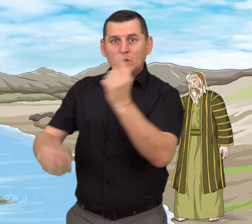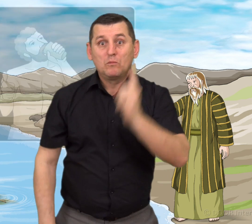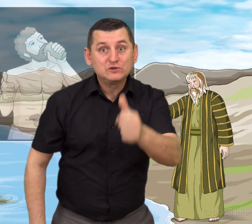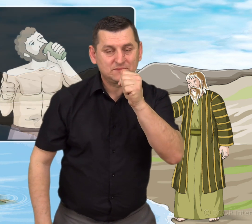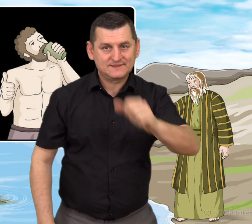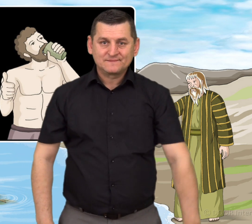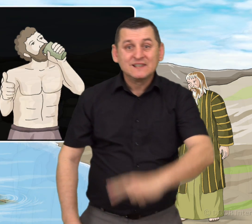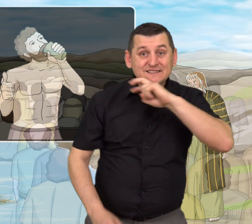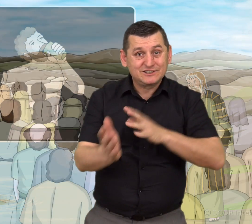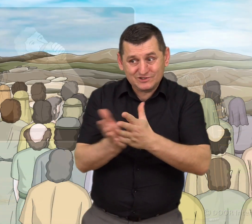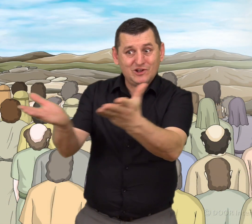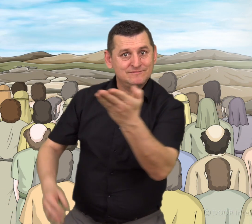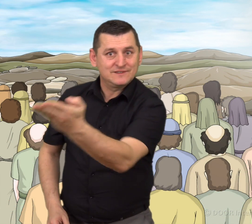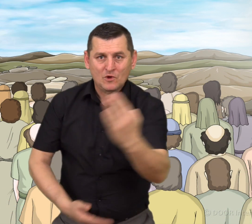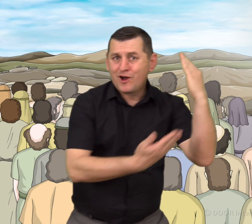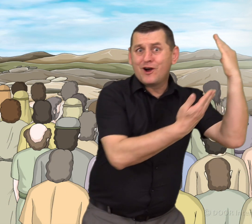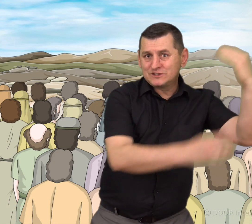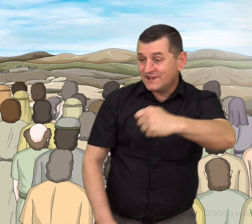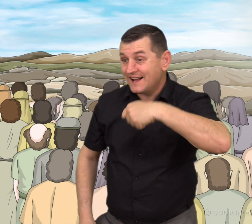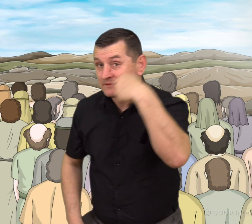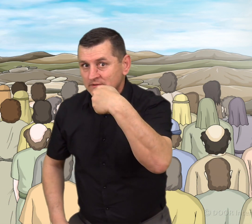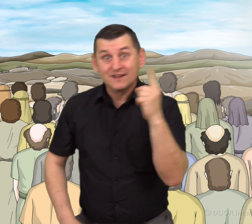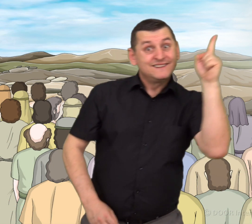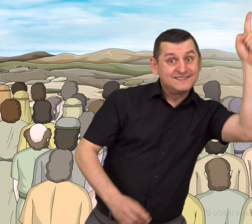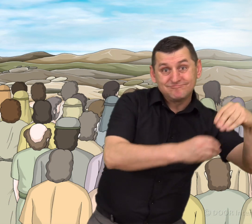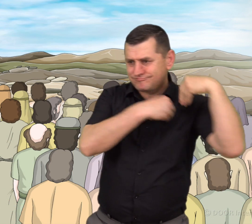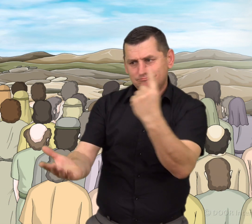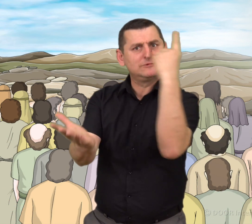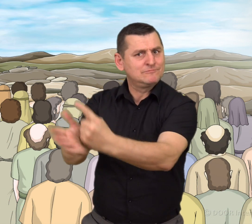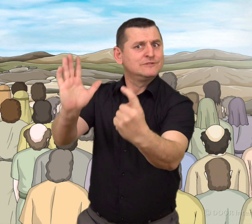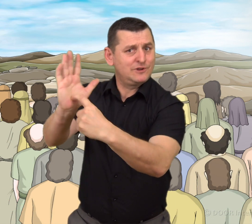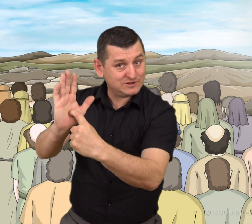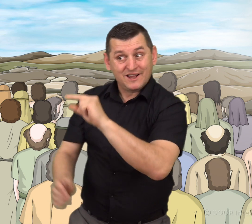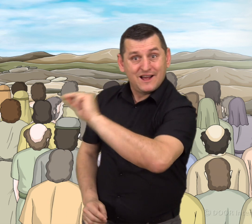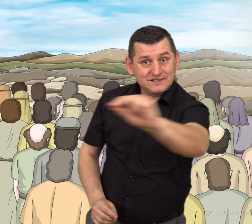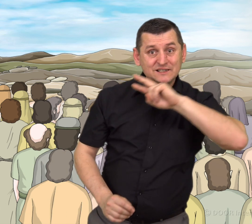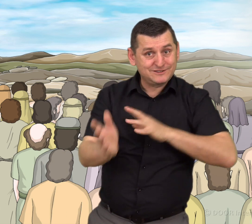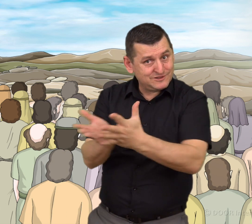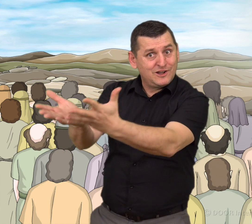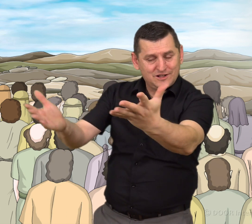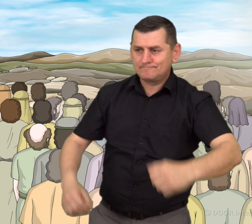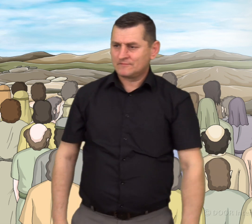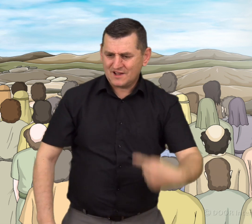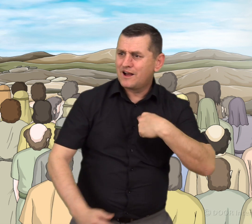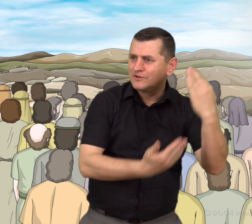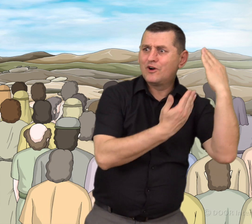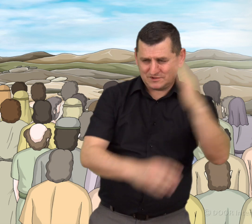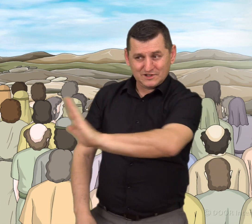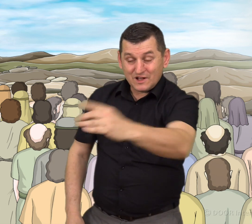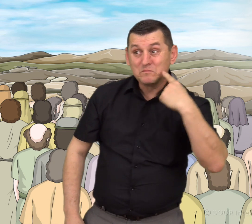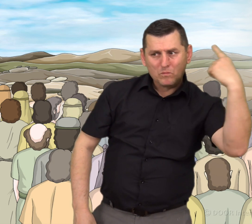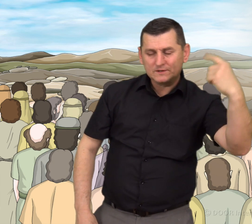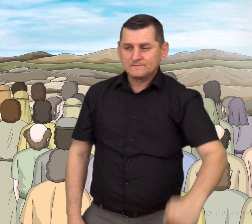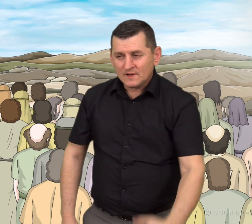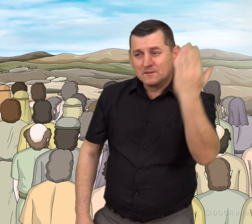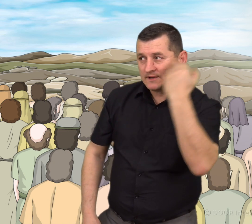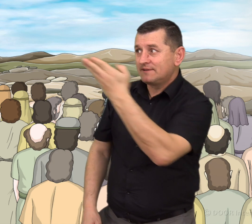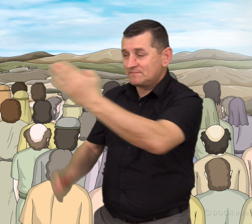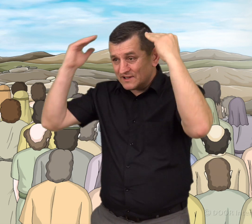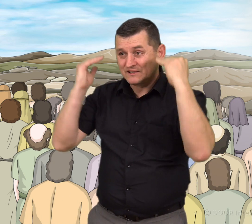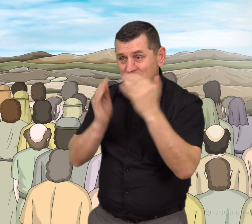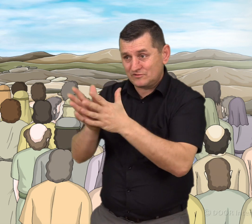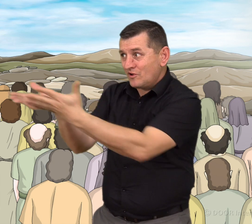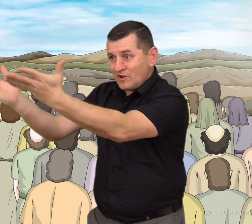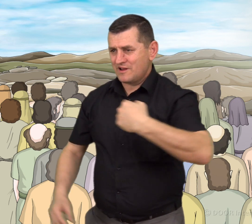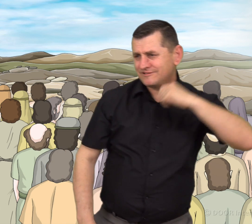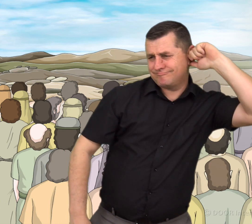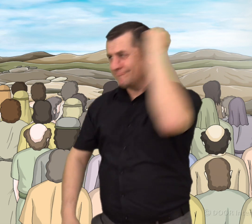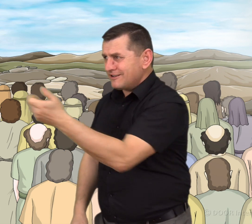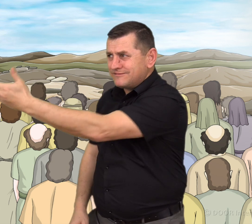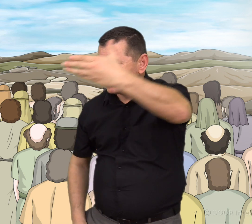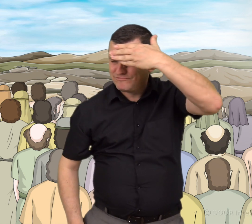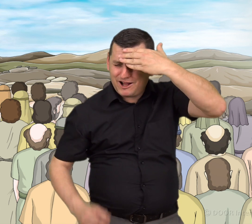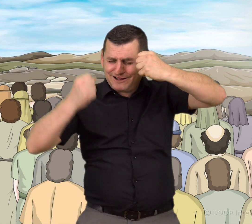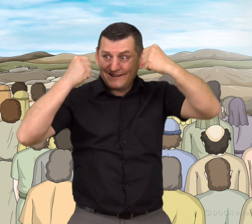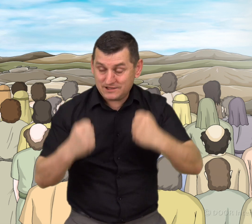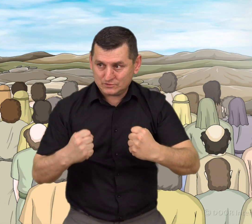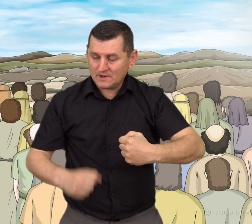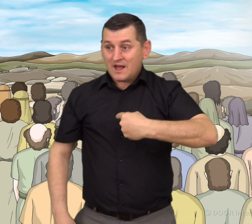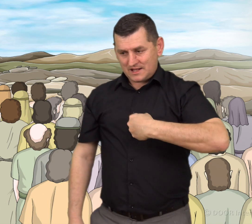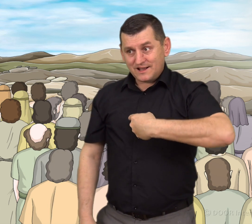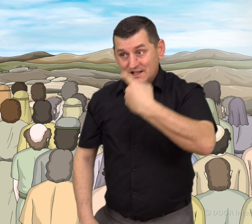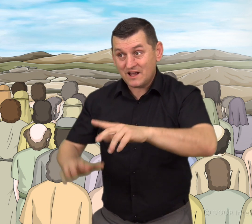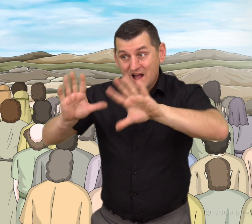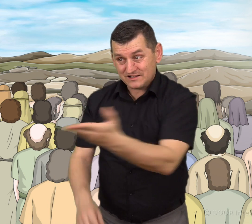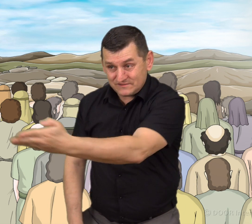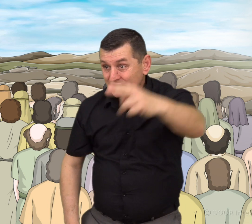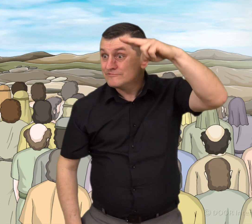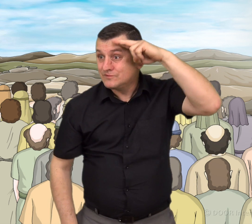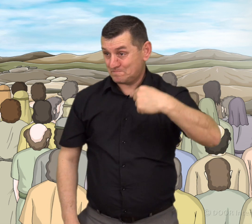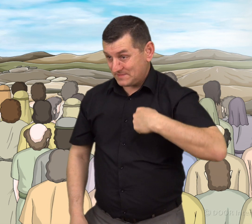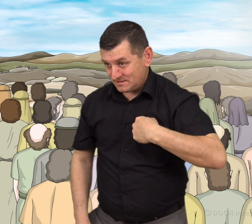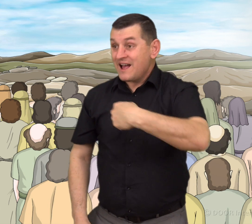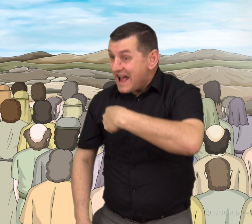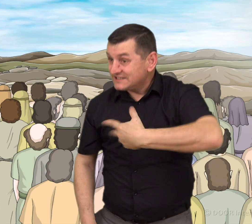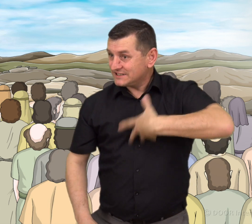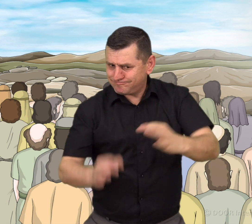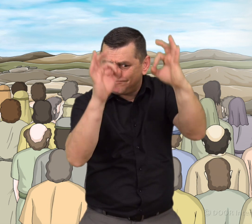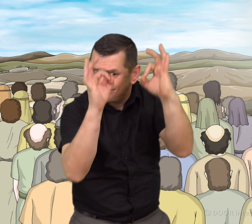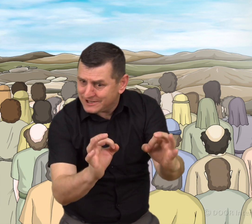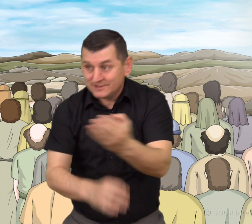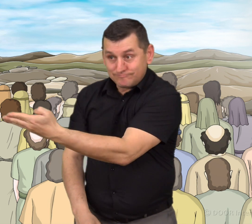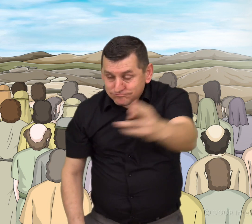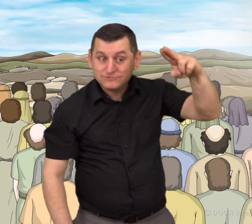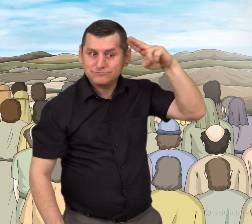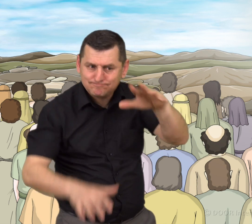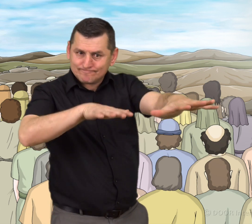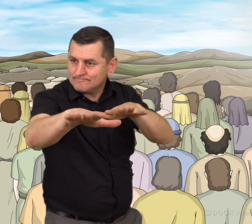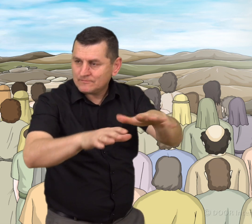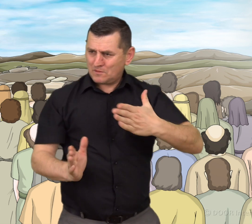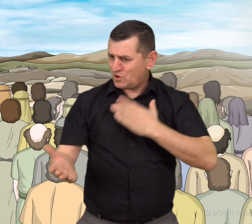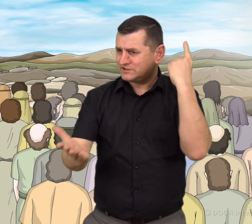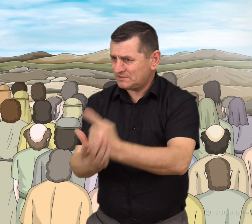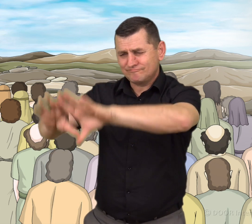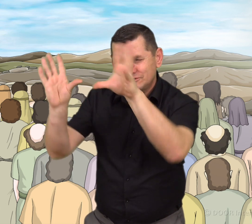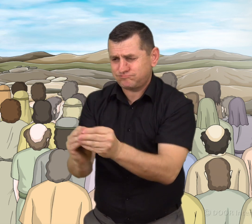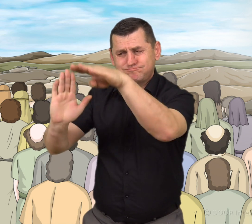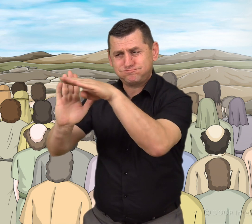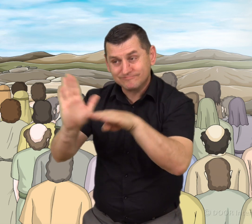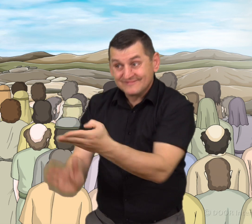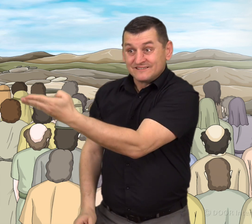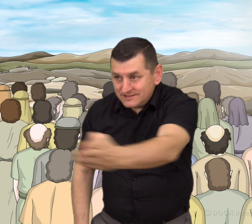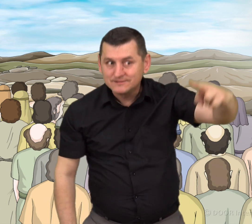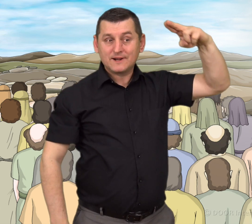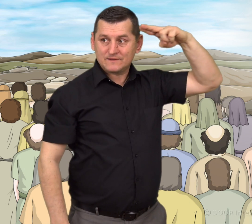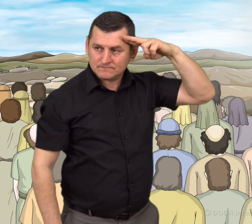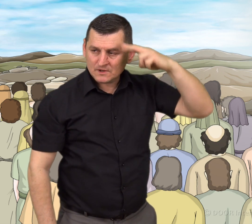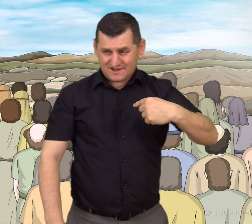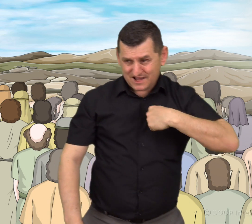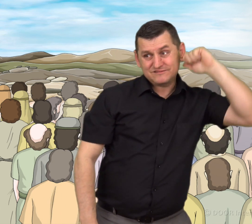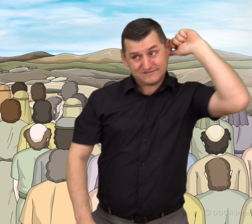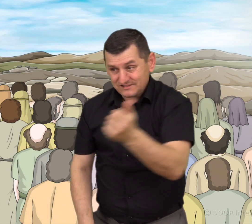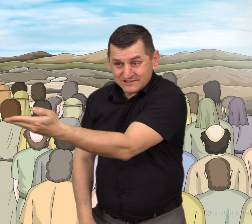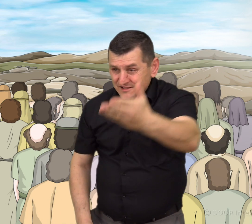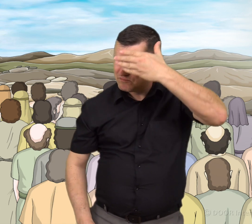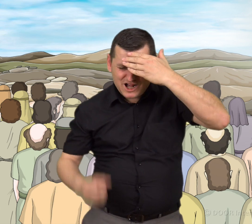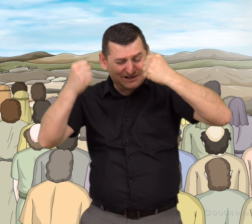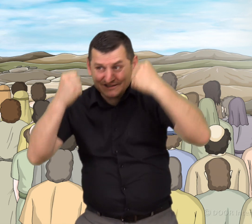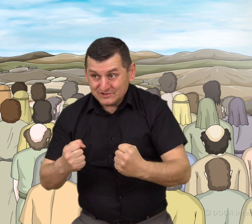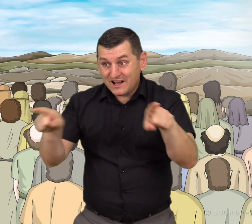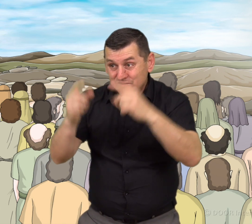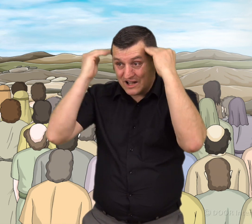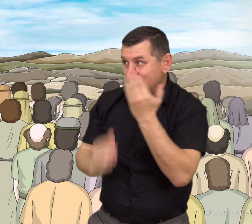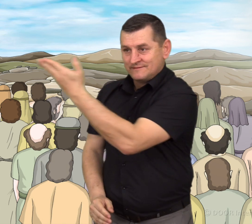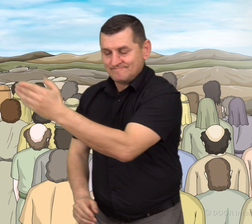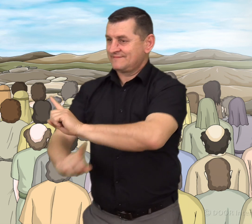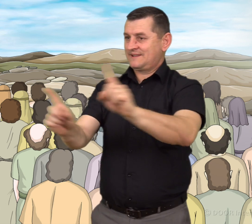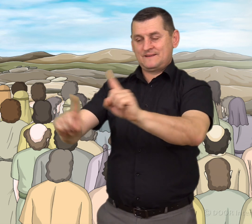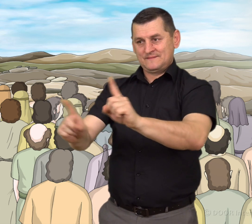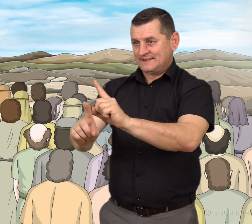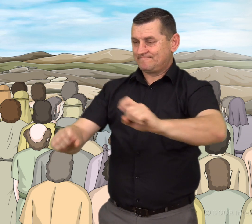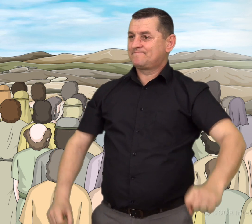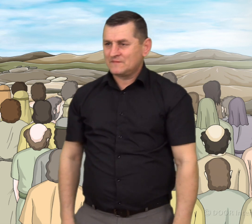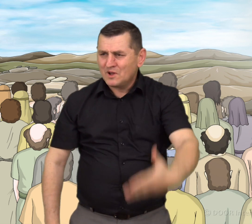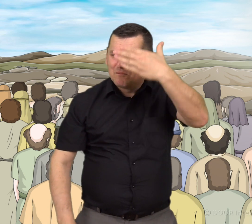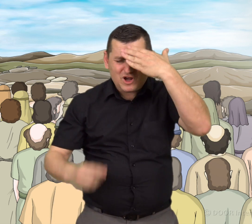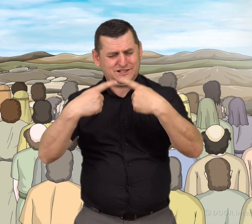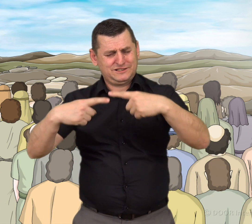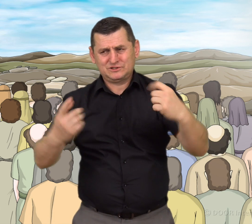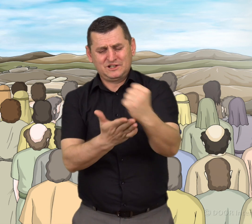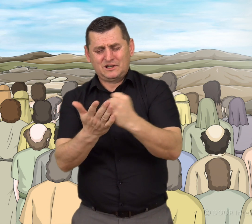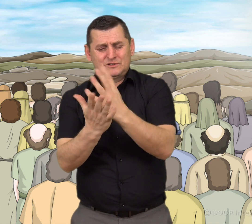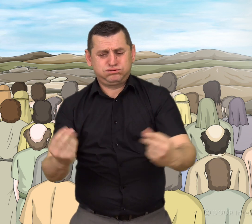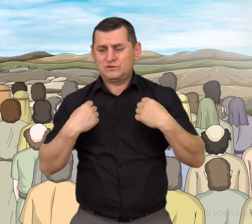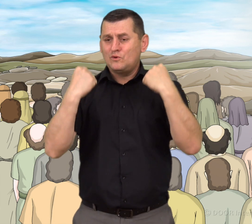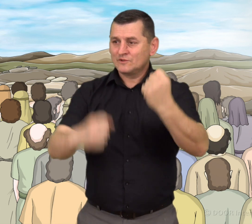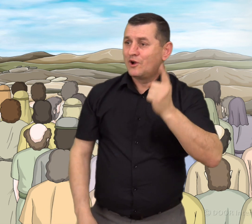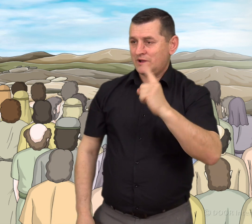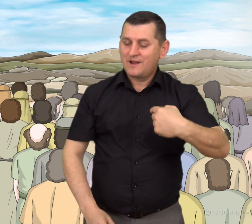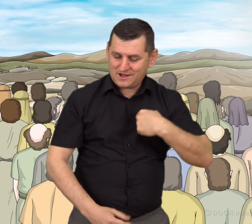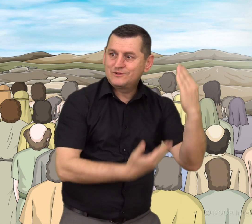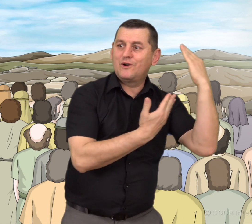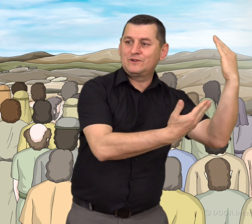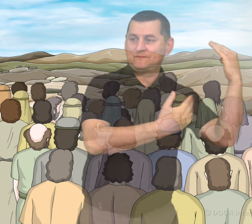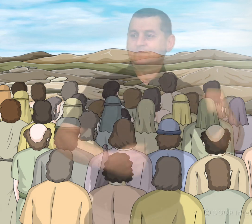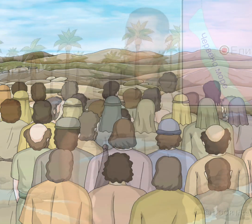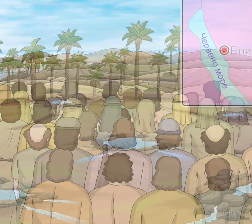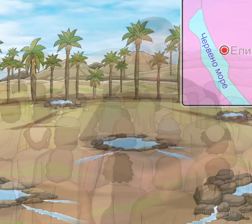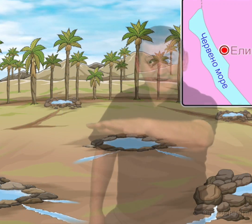There the LORD made for them a statute and an ordinance, and there He tested them, saying, “If you will listen carefully to the voice of the LORD your God, and do what is right in His eyes, and pay attention to His commands, and keep all His statutes, then I will not bring on you any of the diseases I inflicted on the Egyptians.